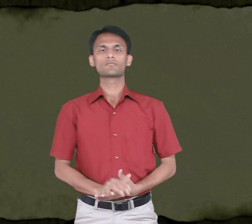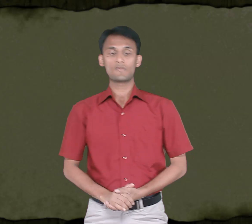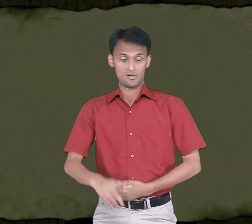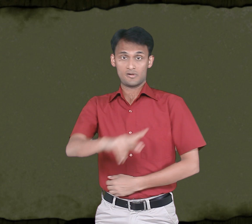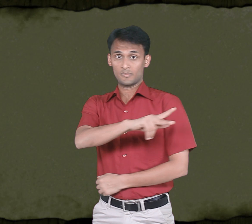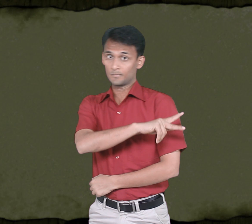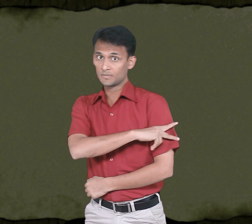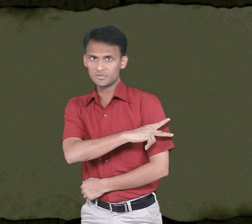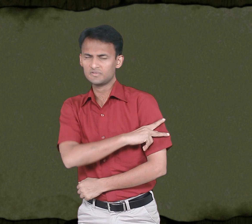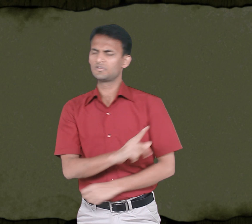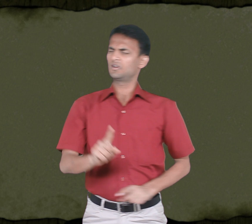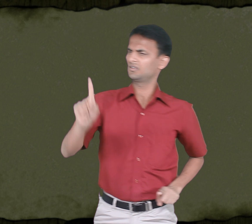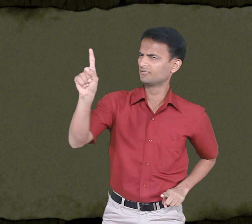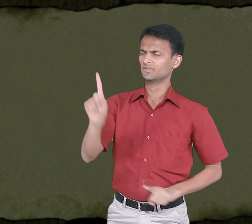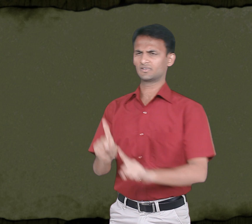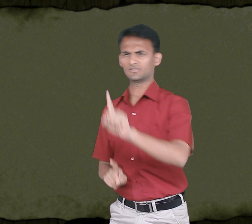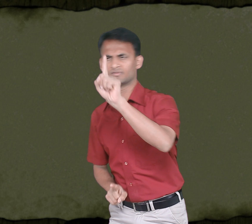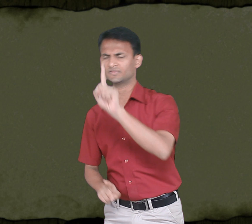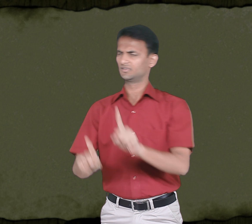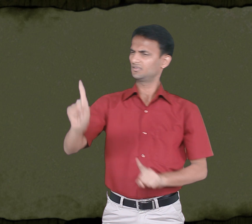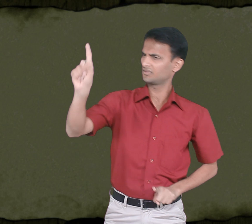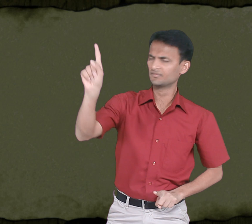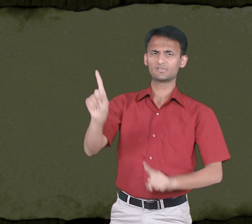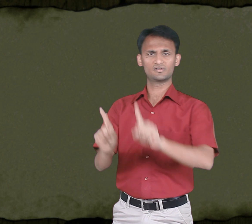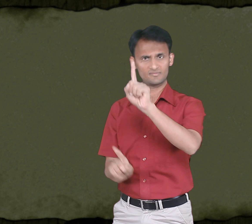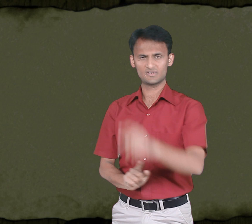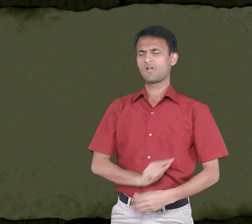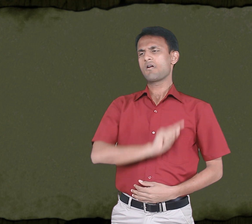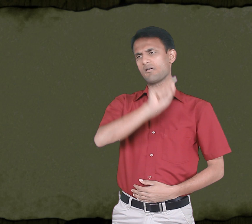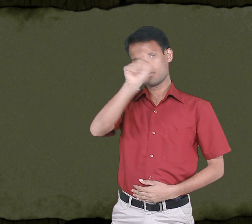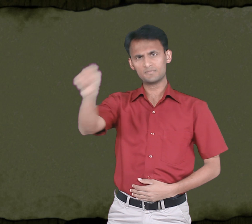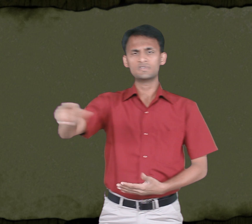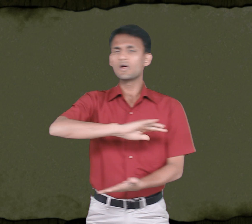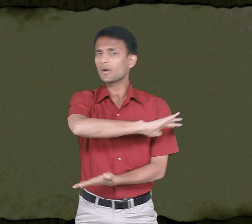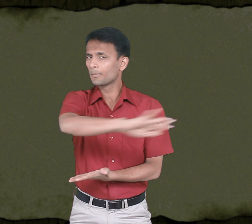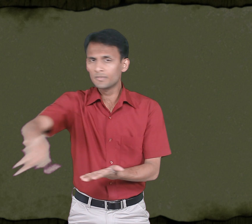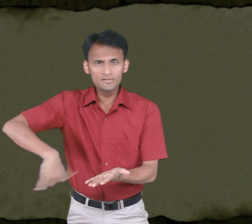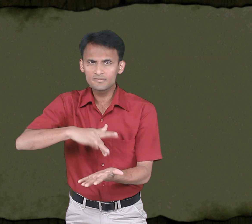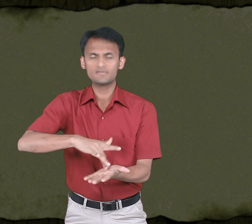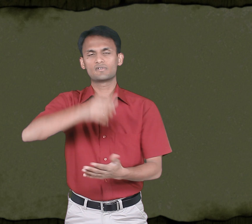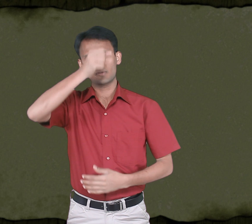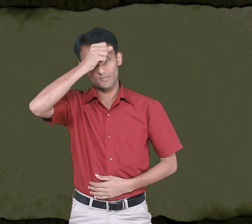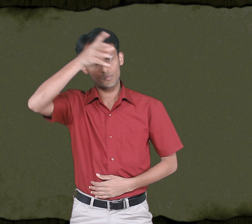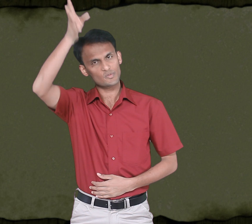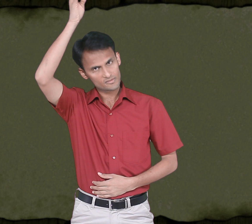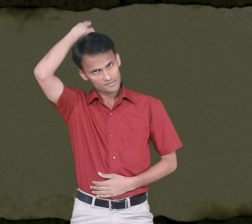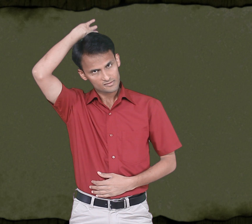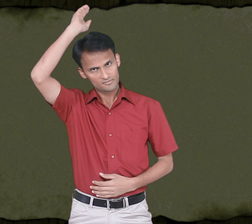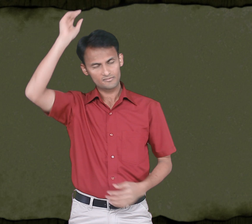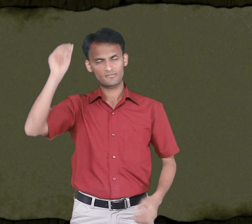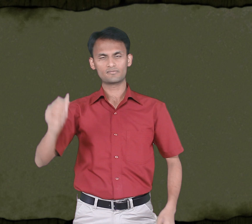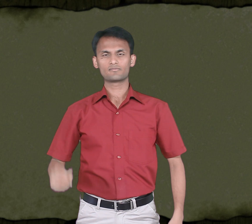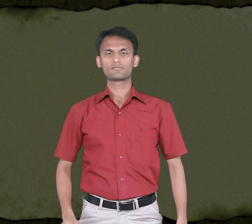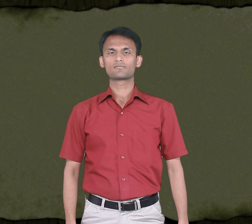Paul travels to Rome